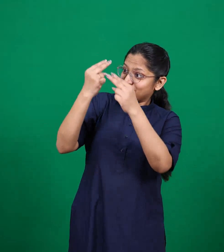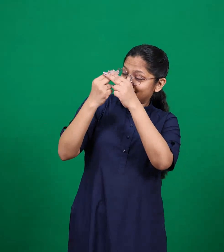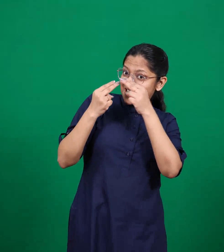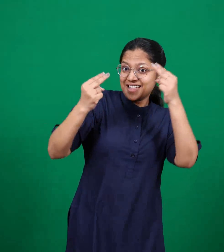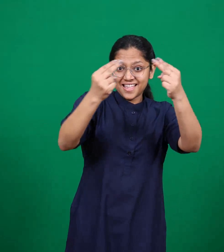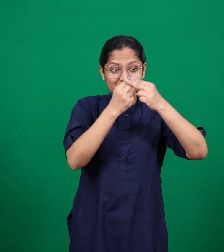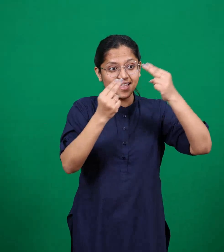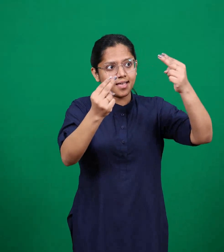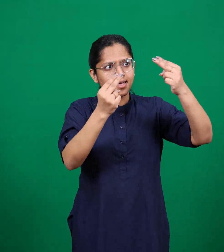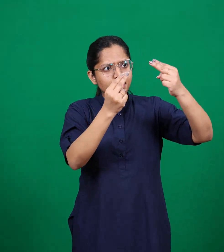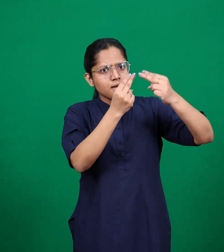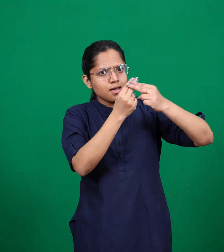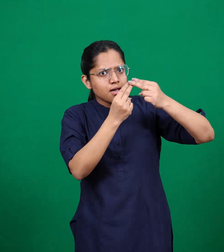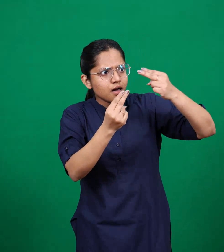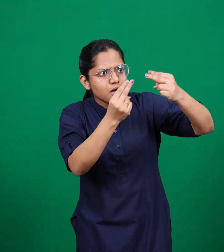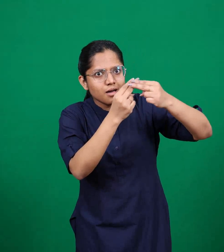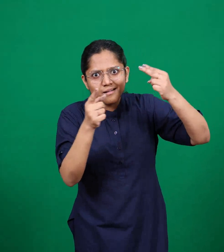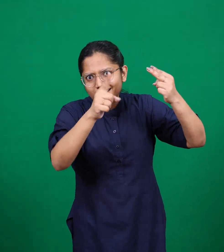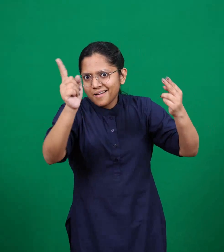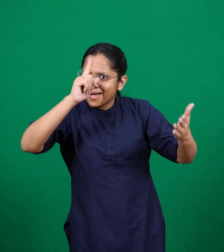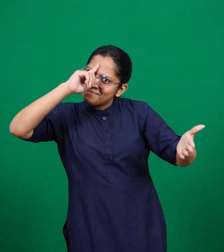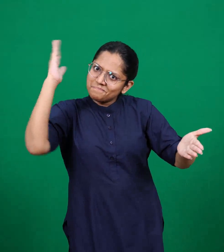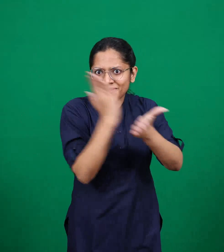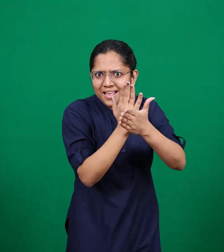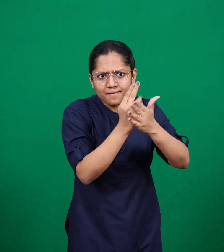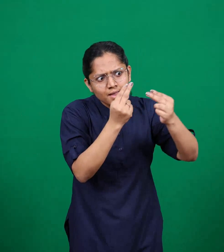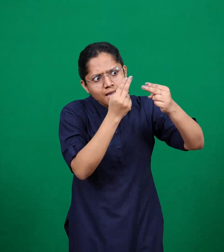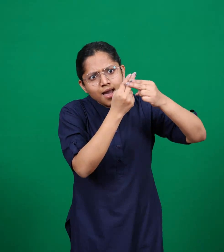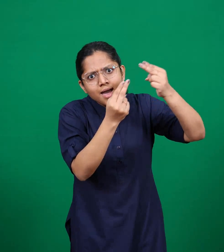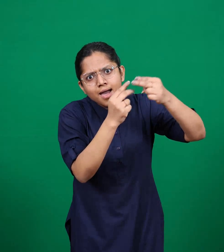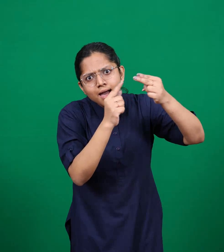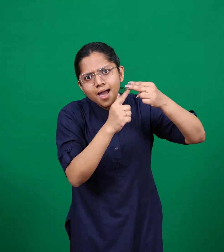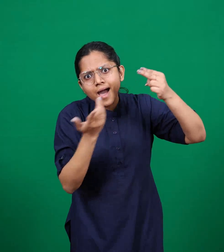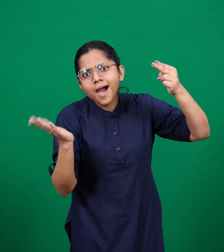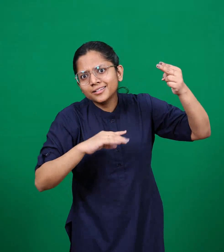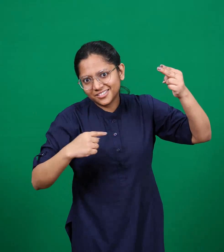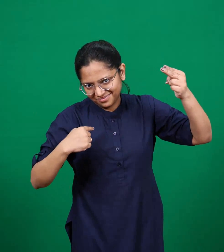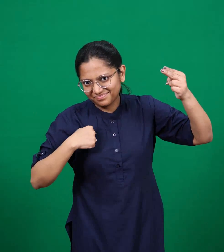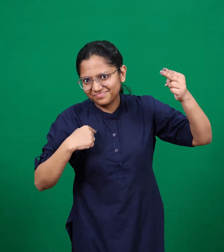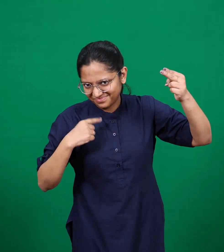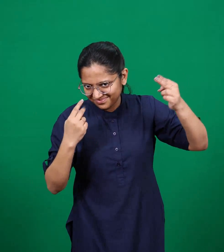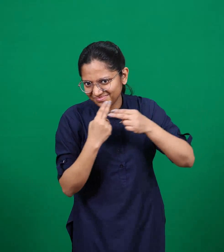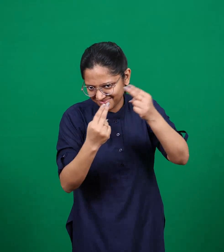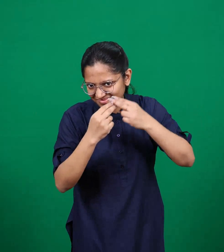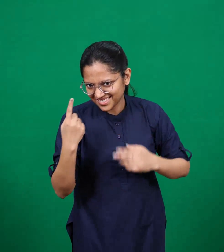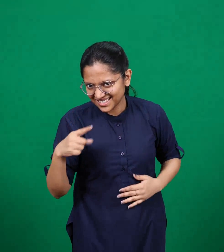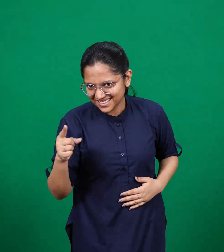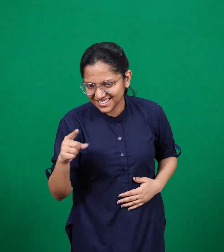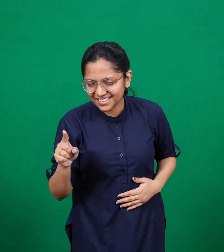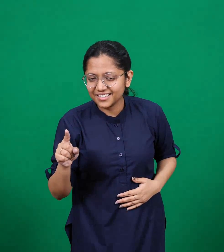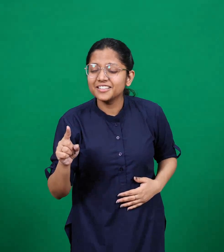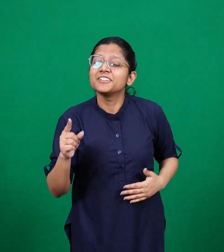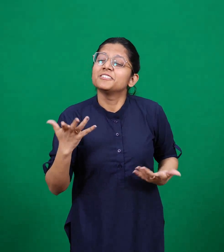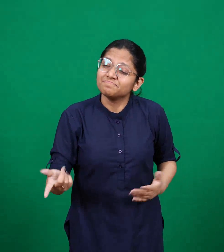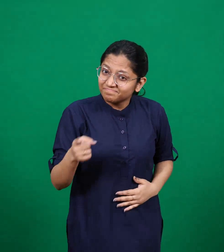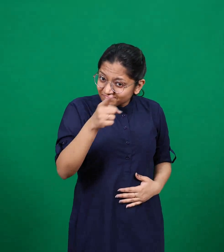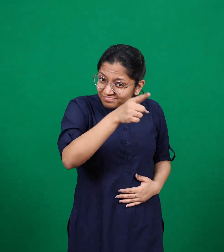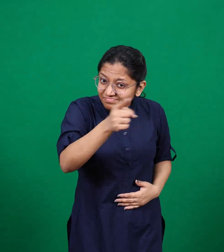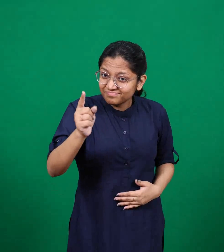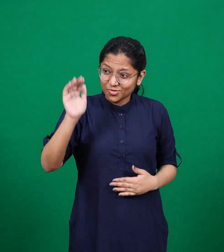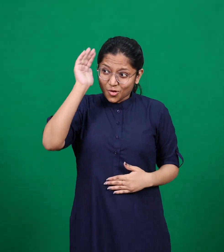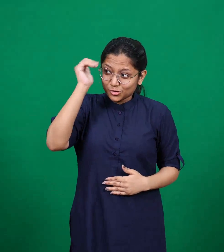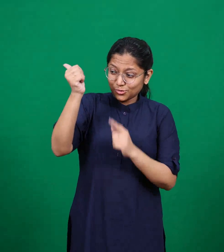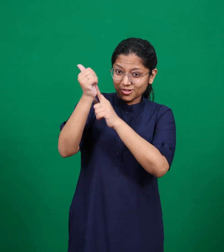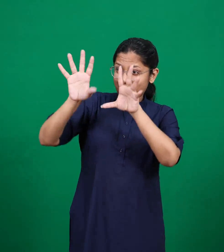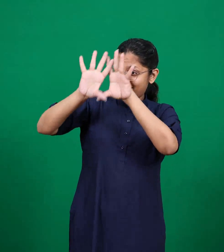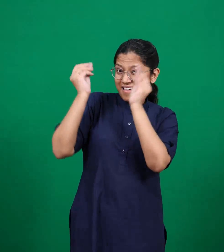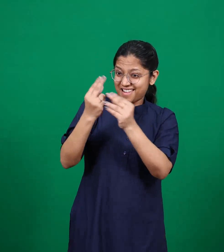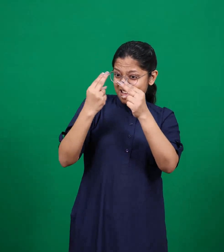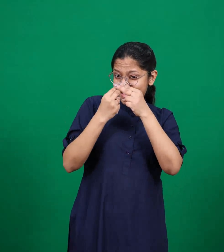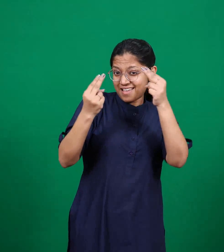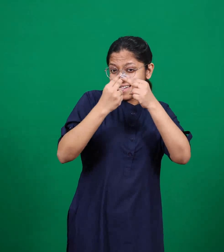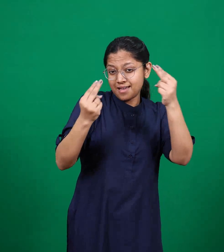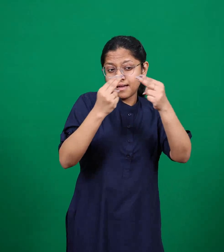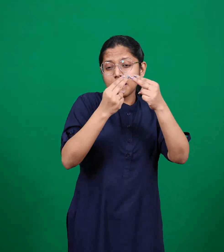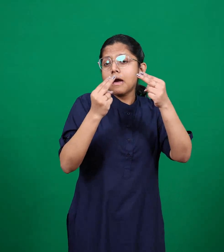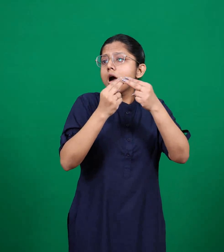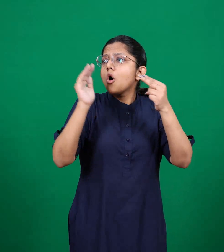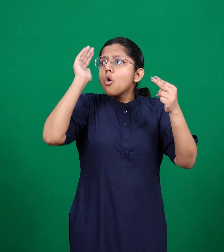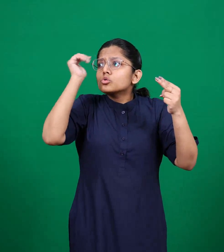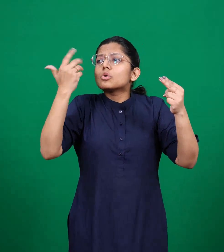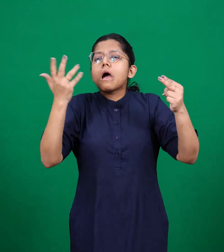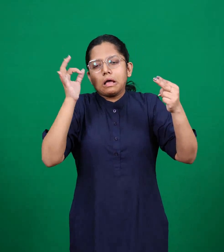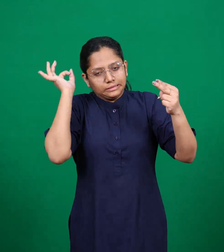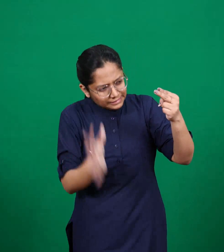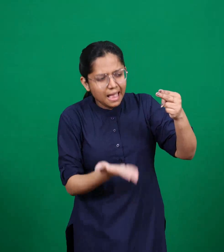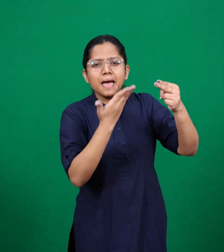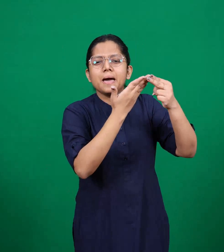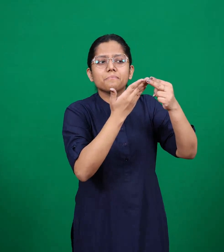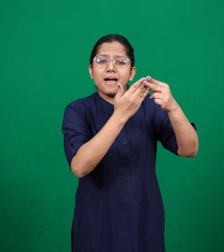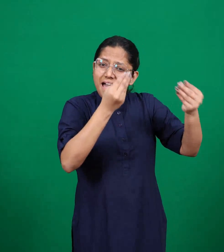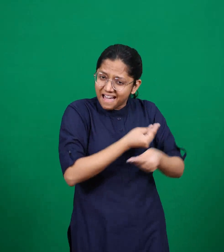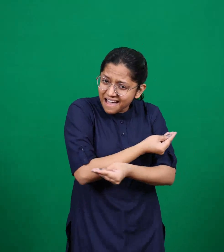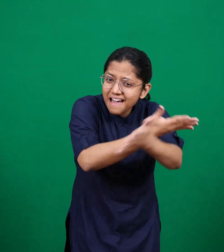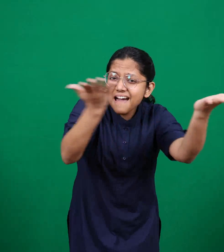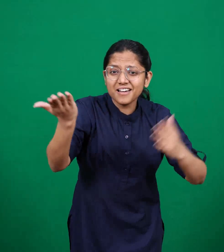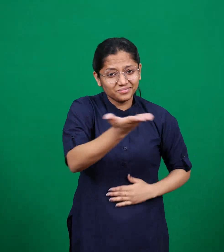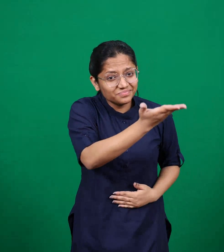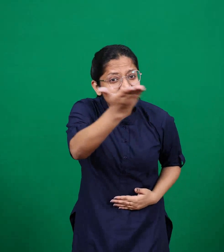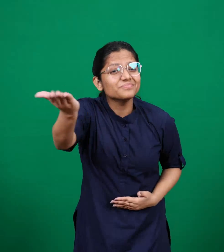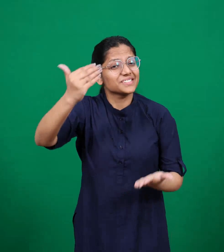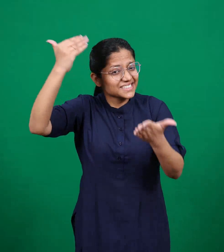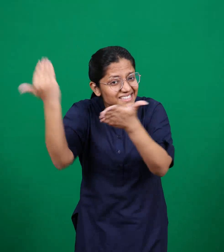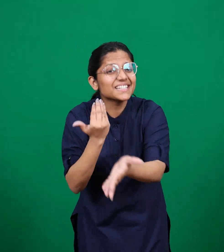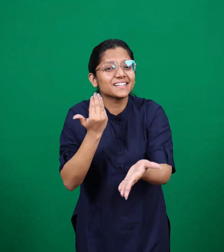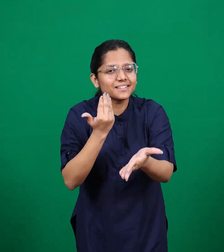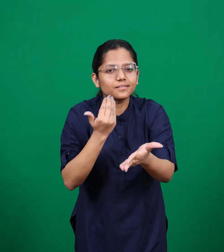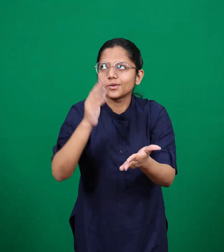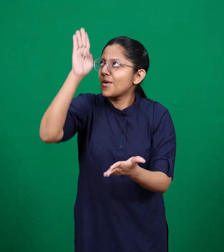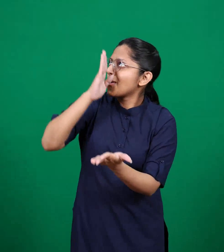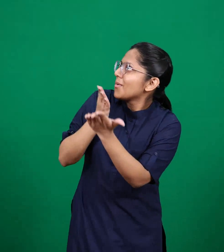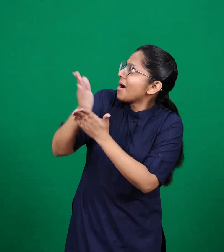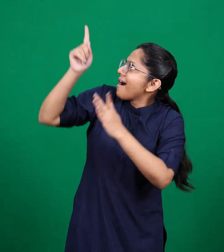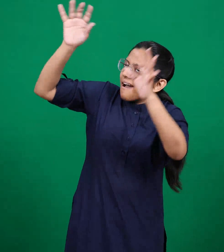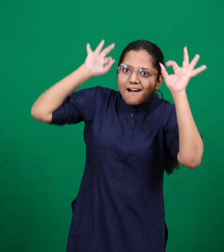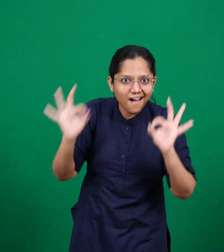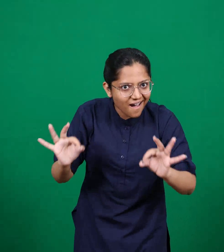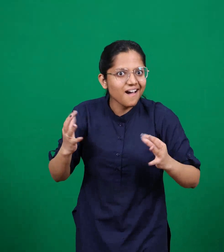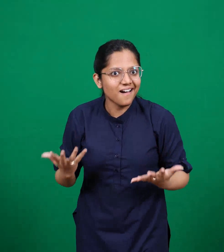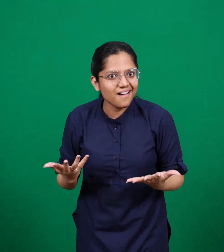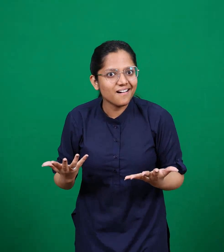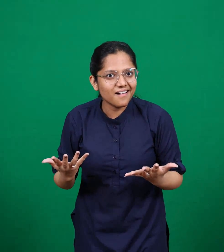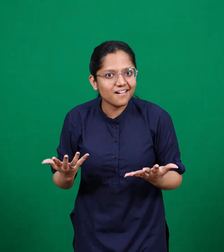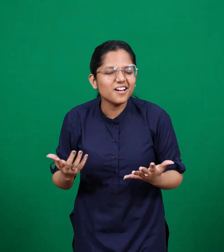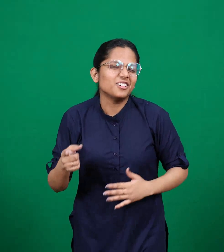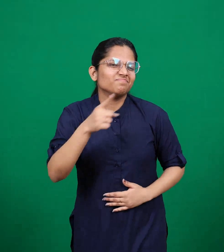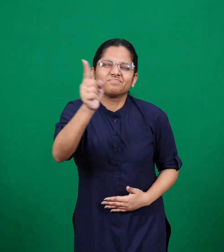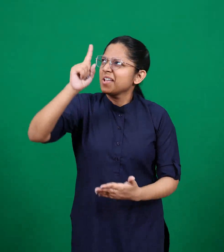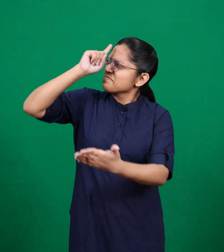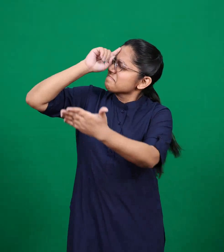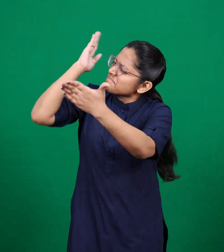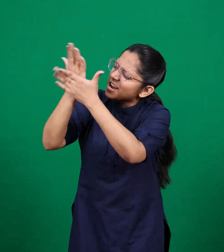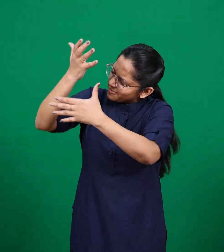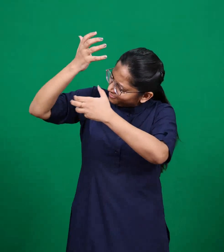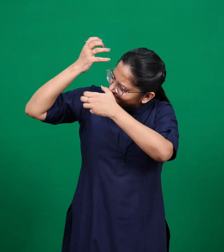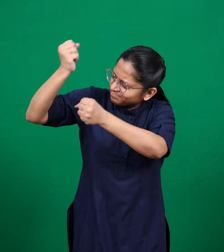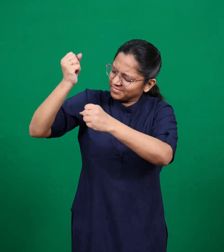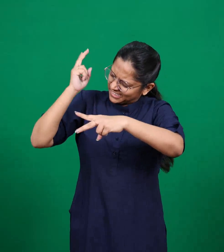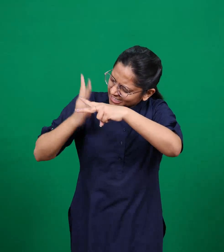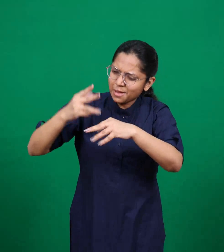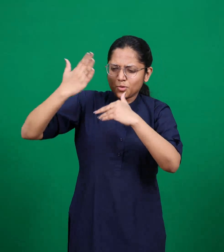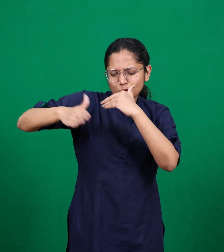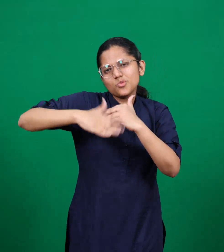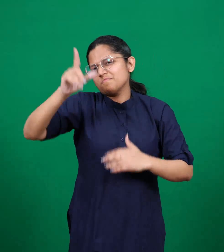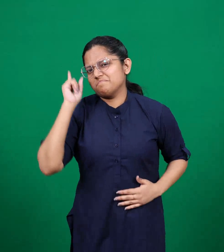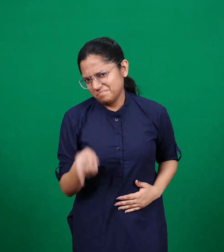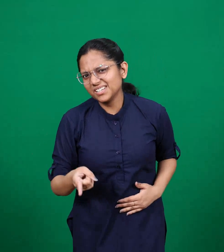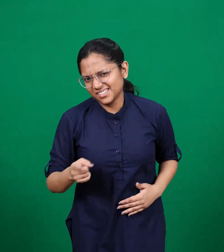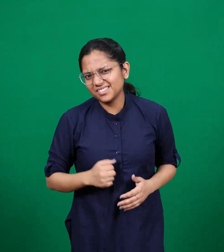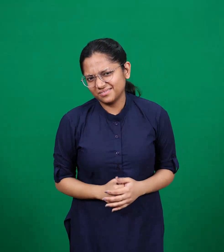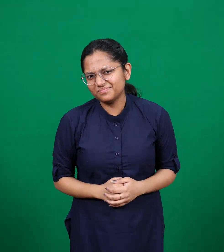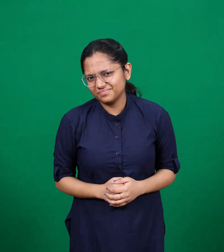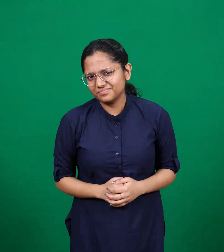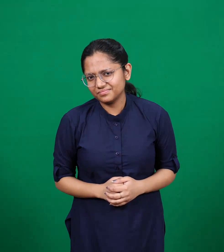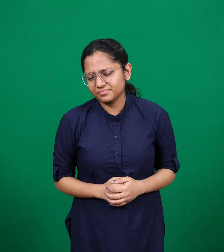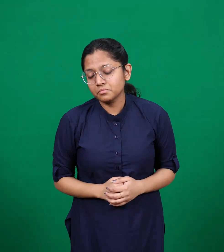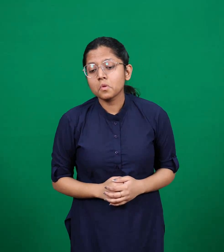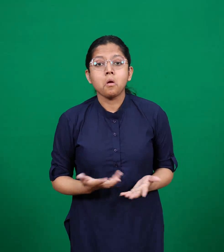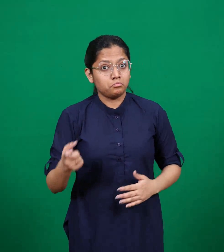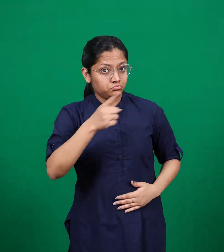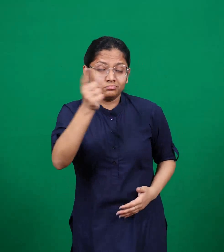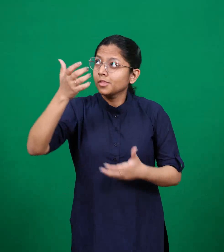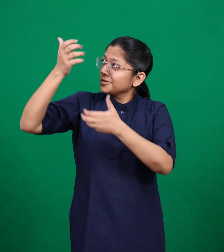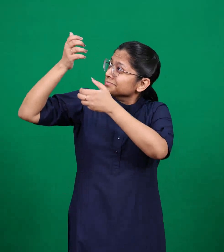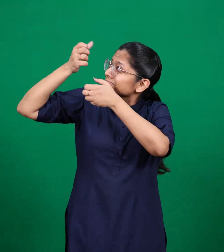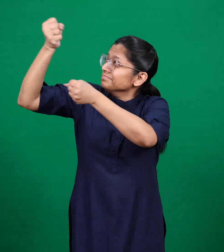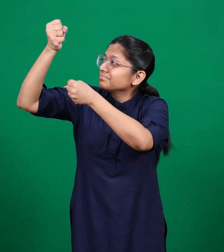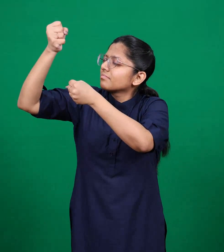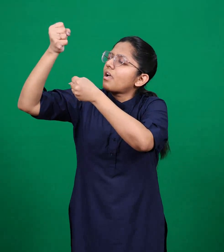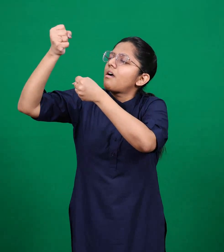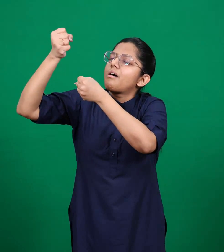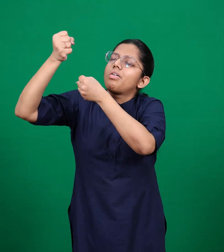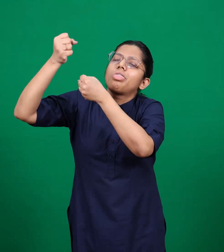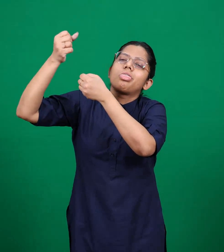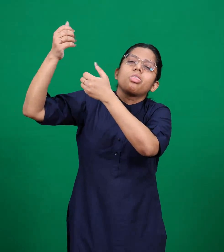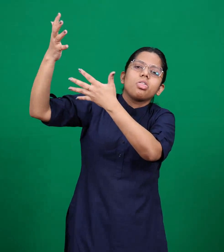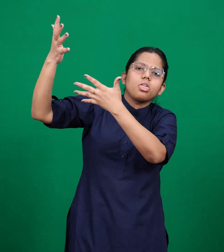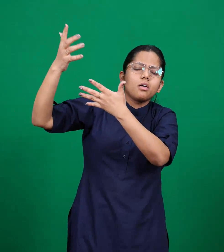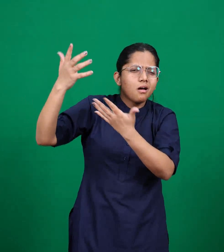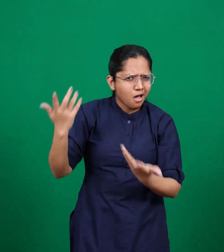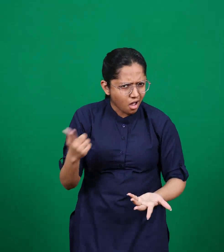By this gospel you are saved, if you hold firmly to the word I preached to you.